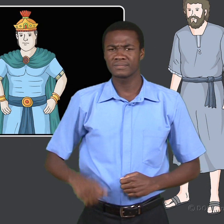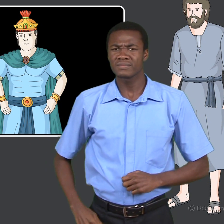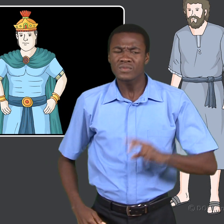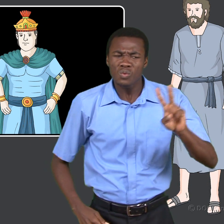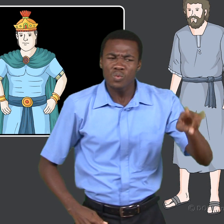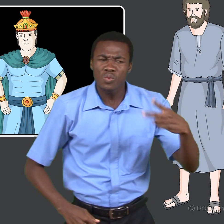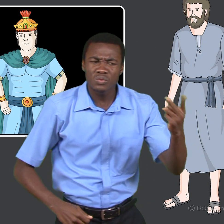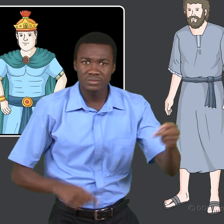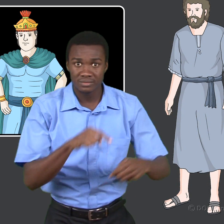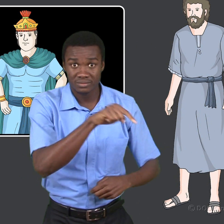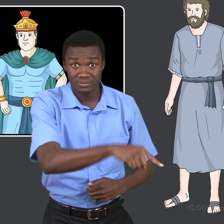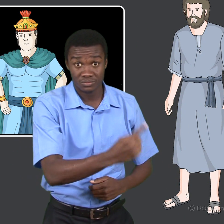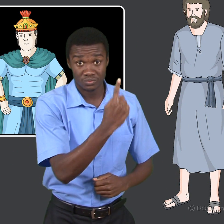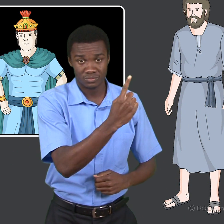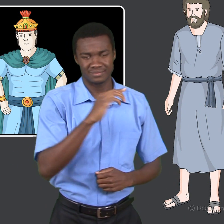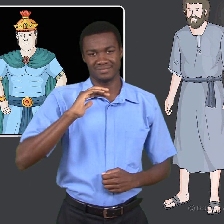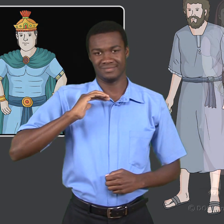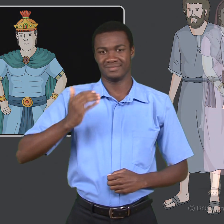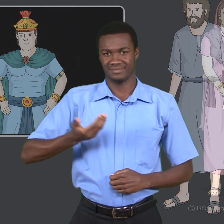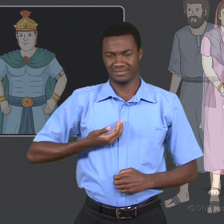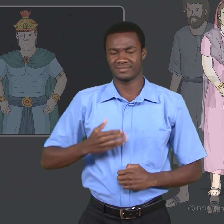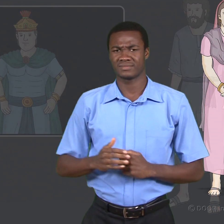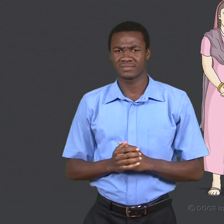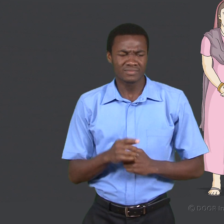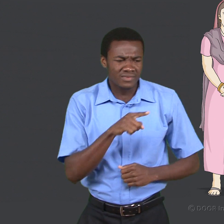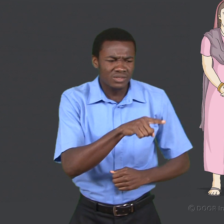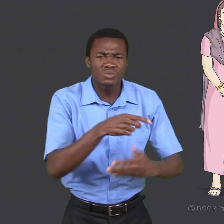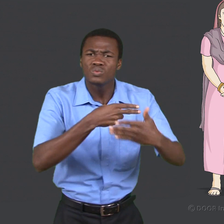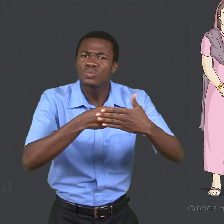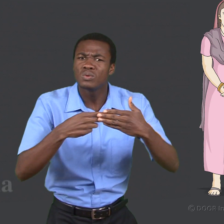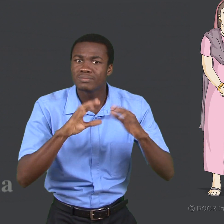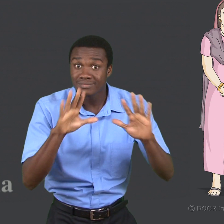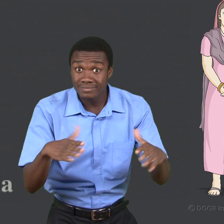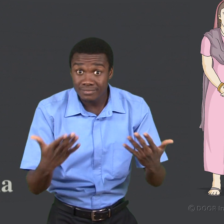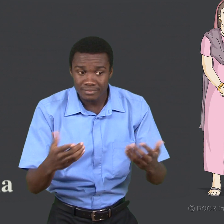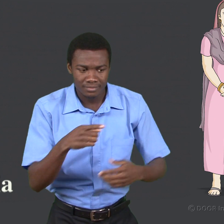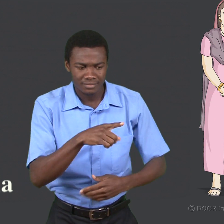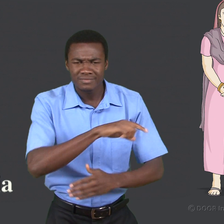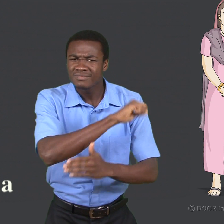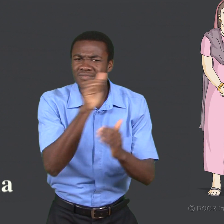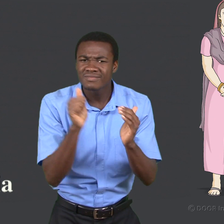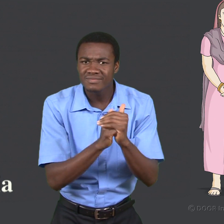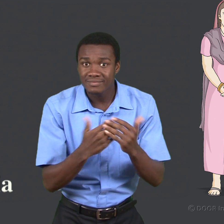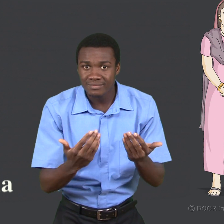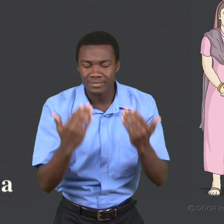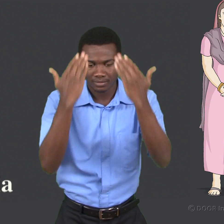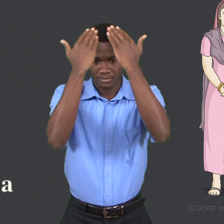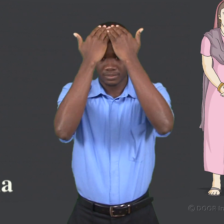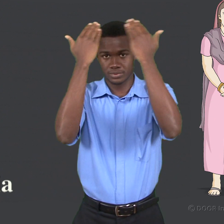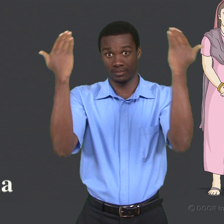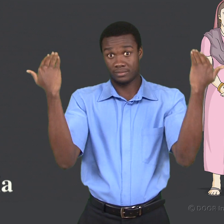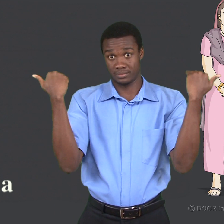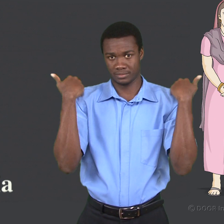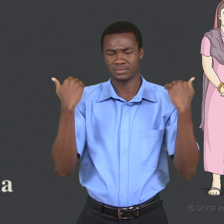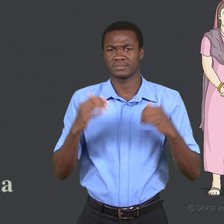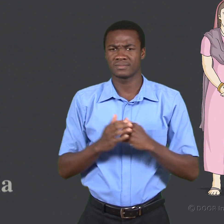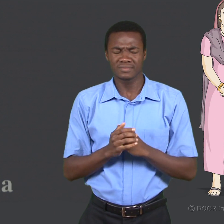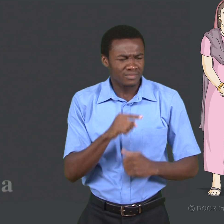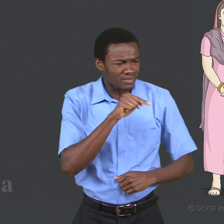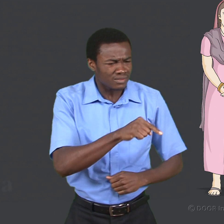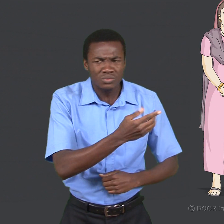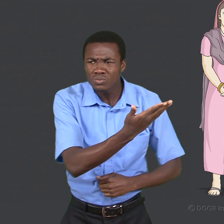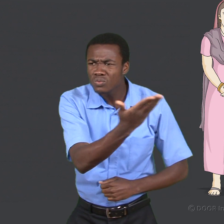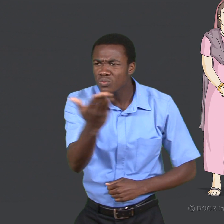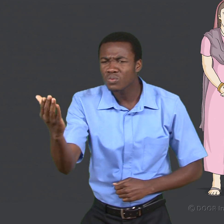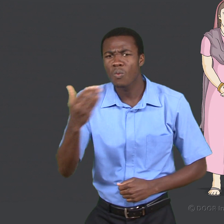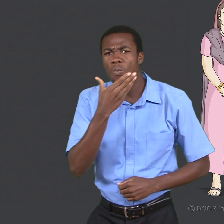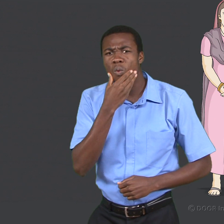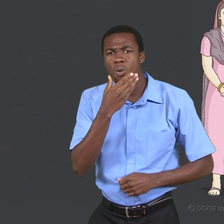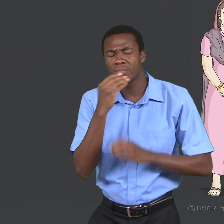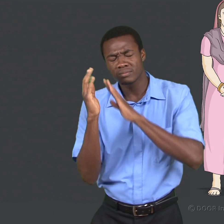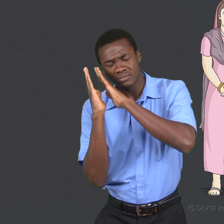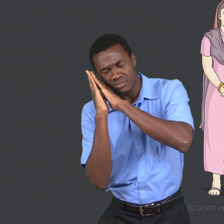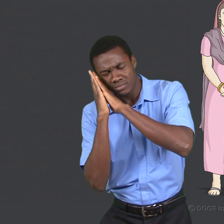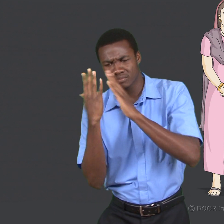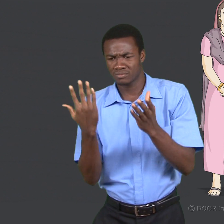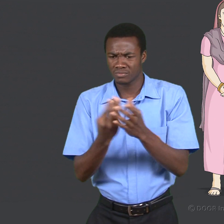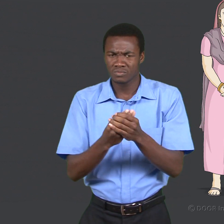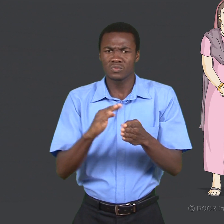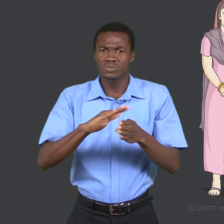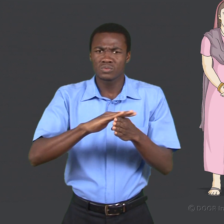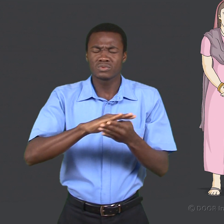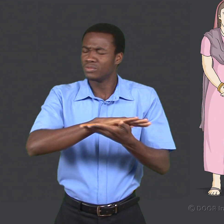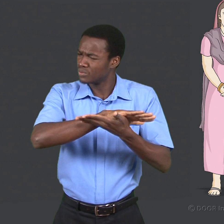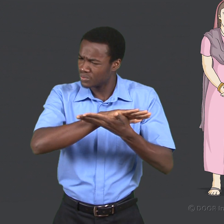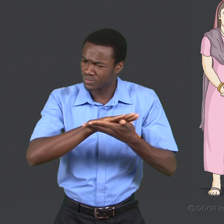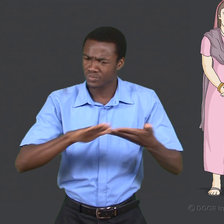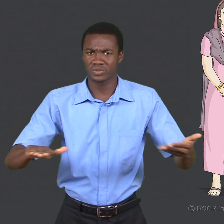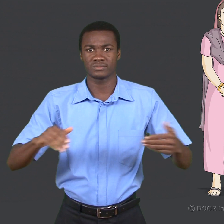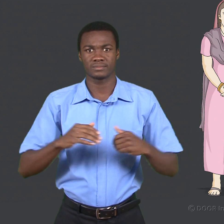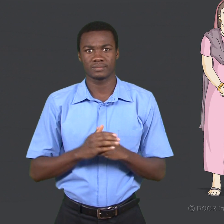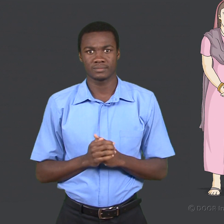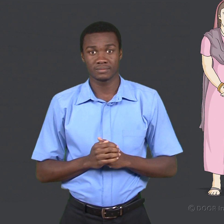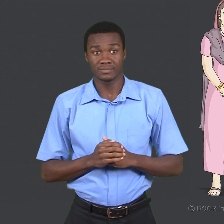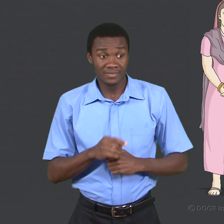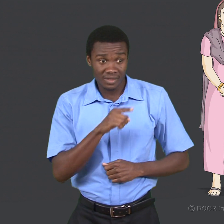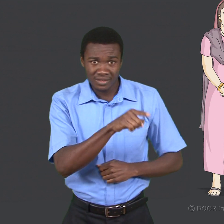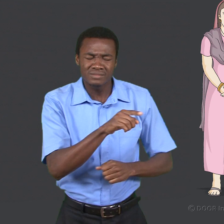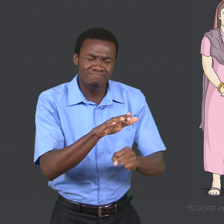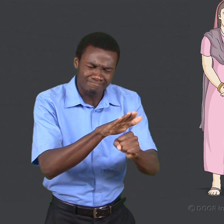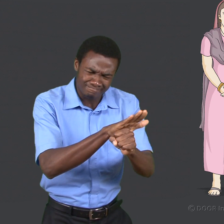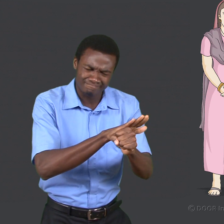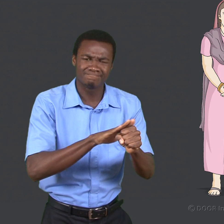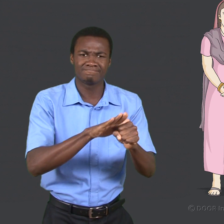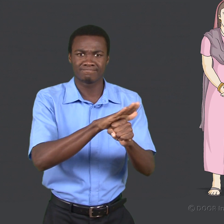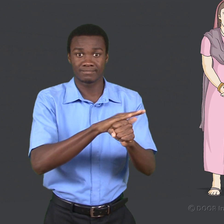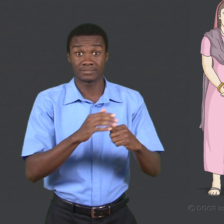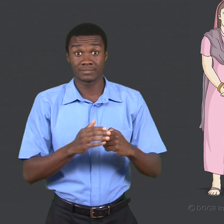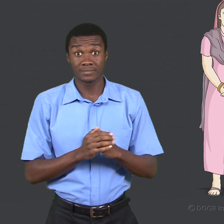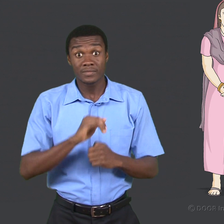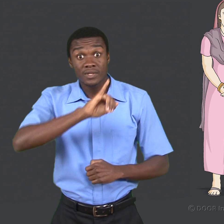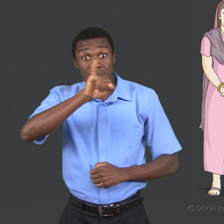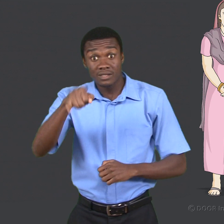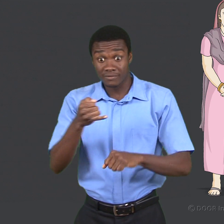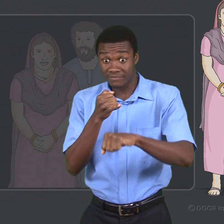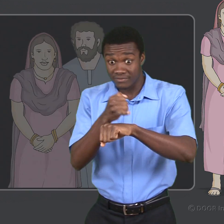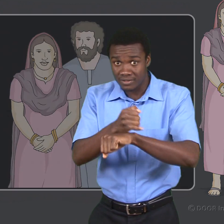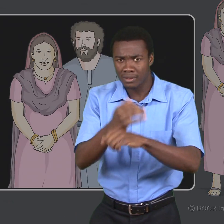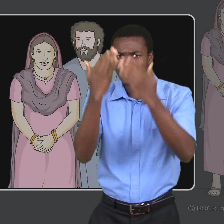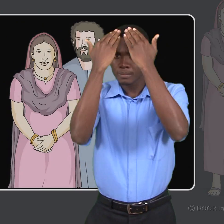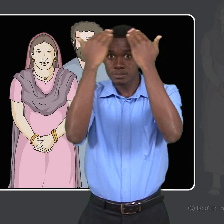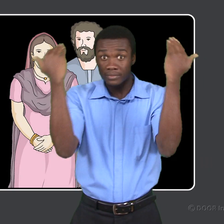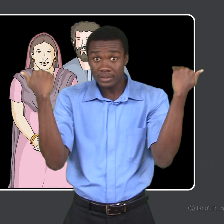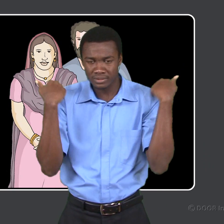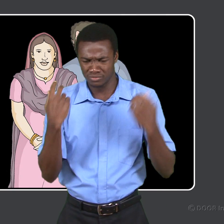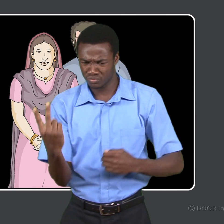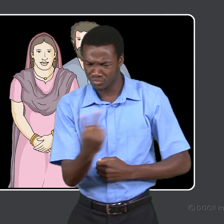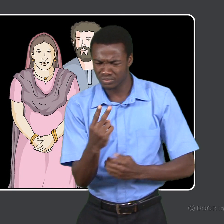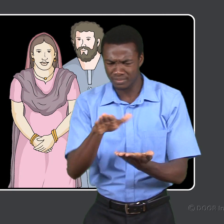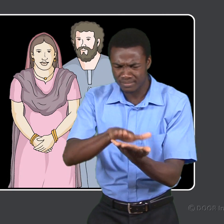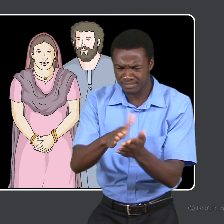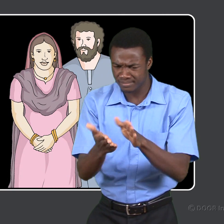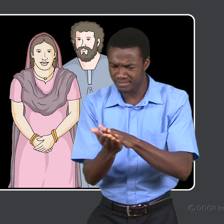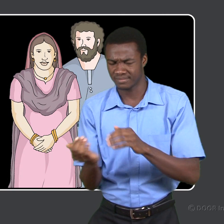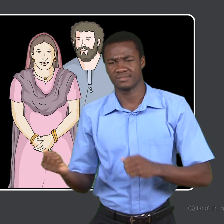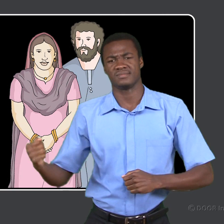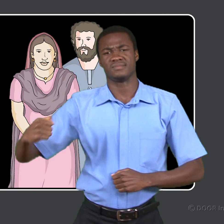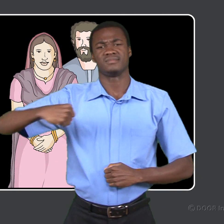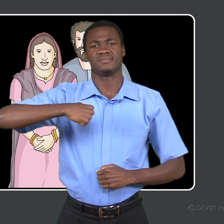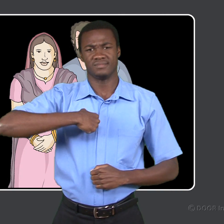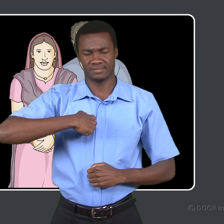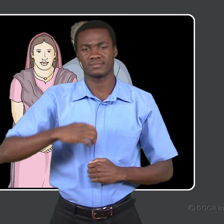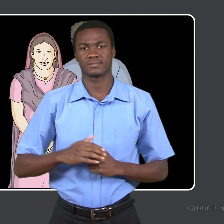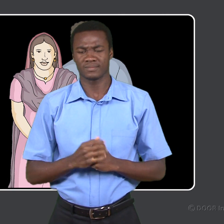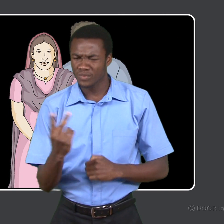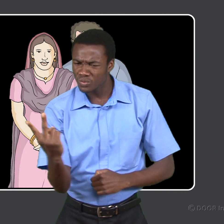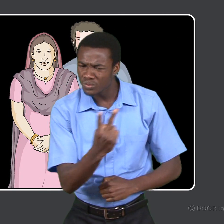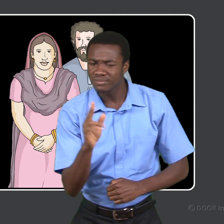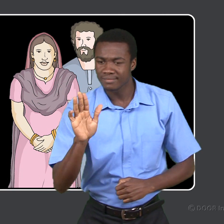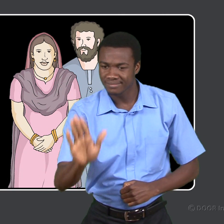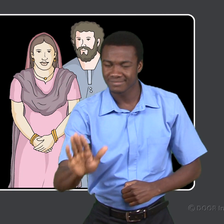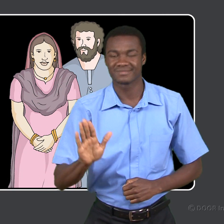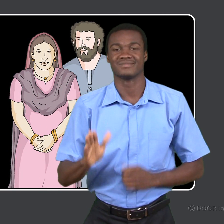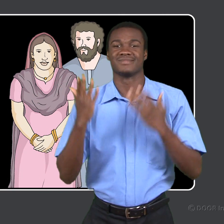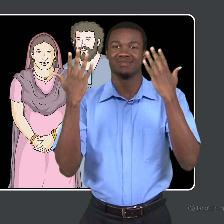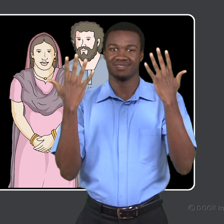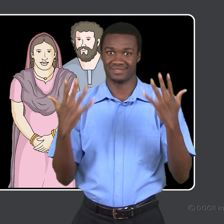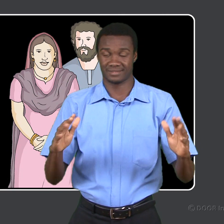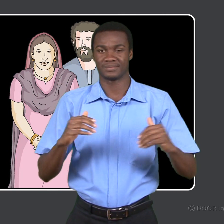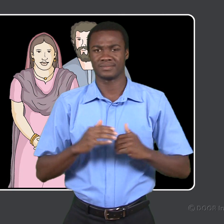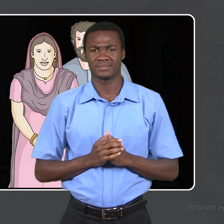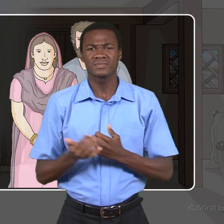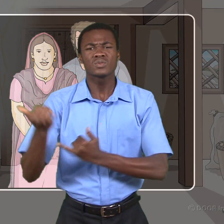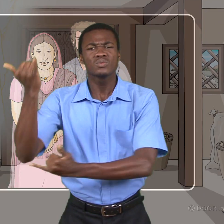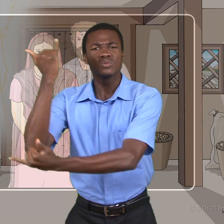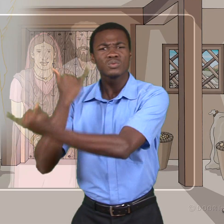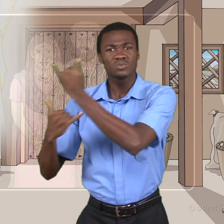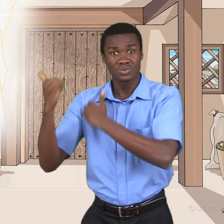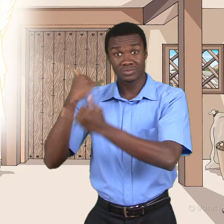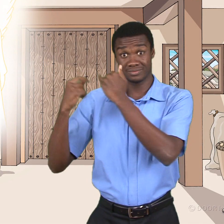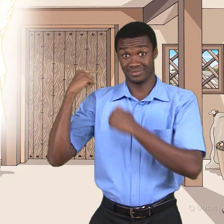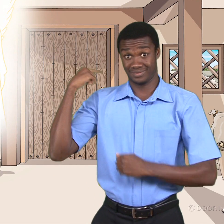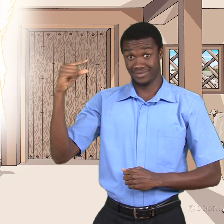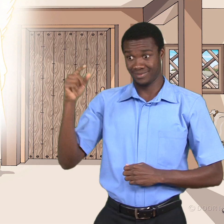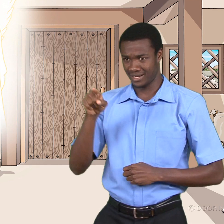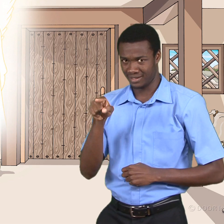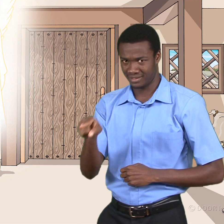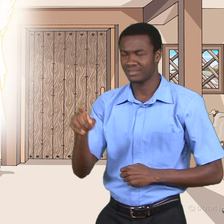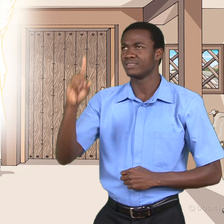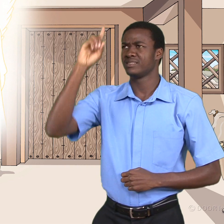And the virgin’s name was Mary.